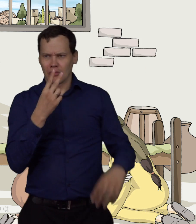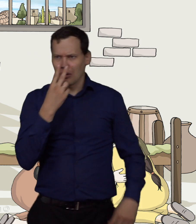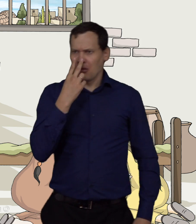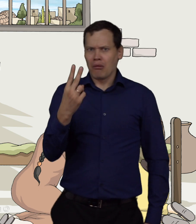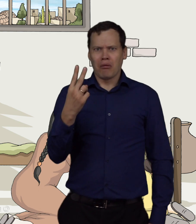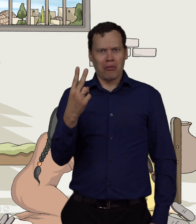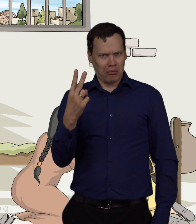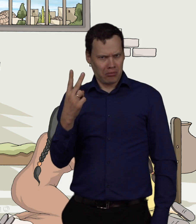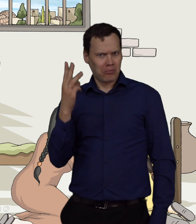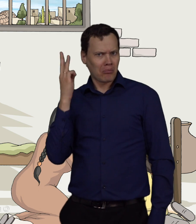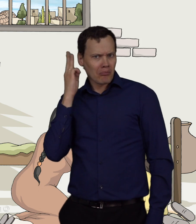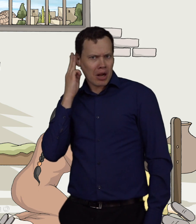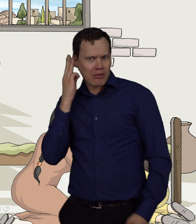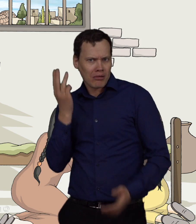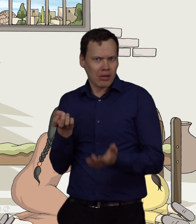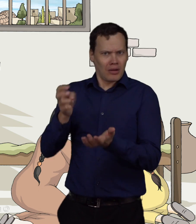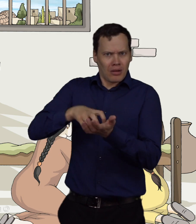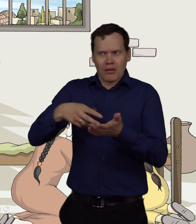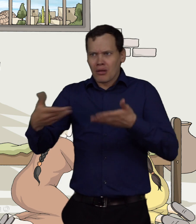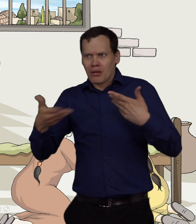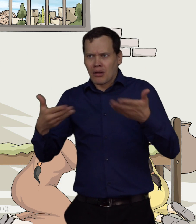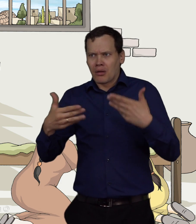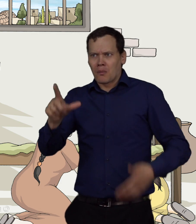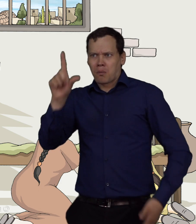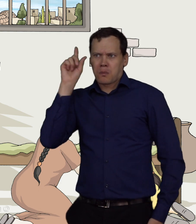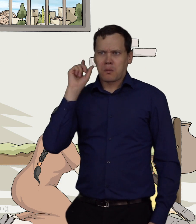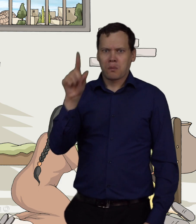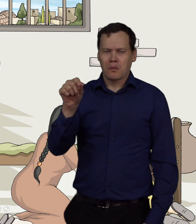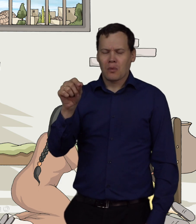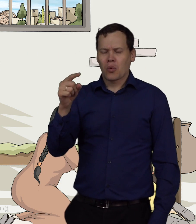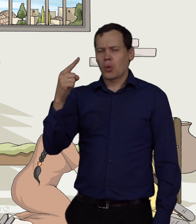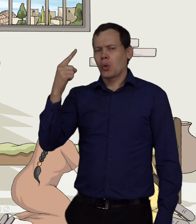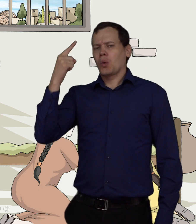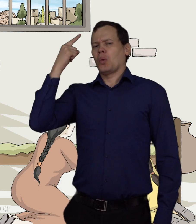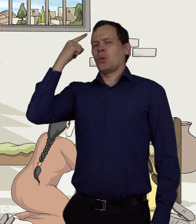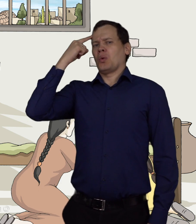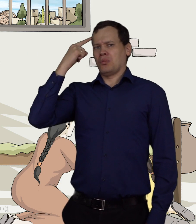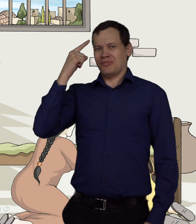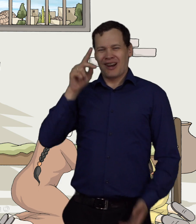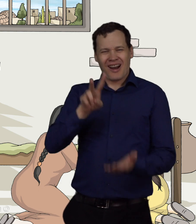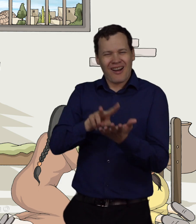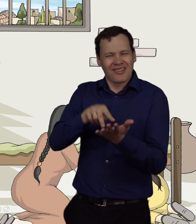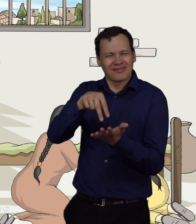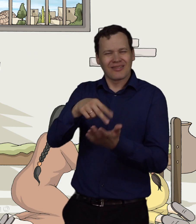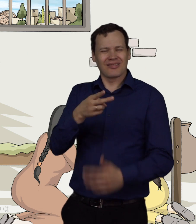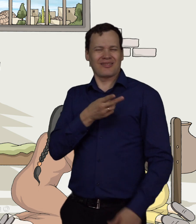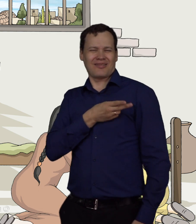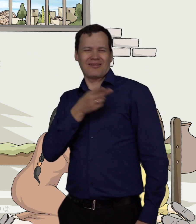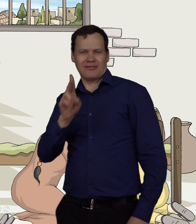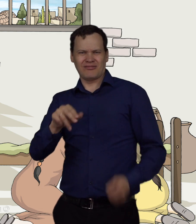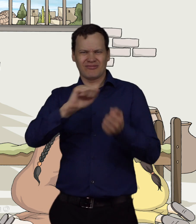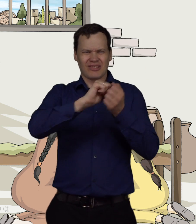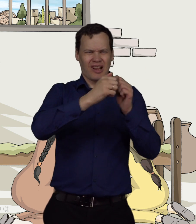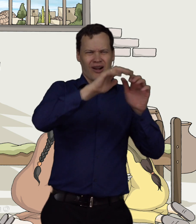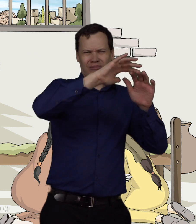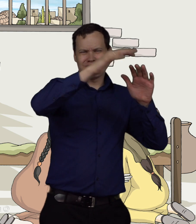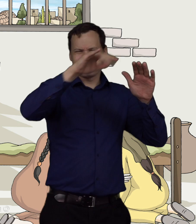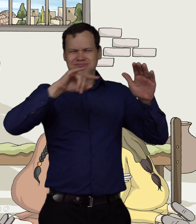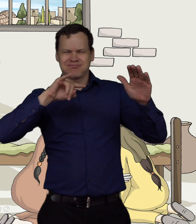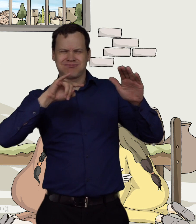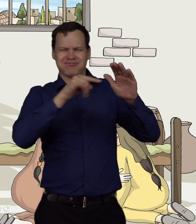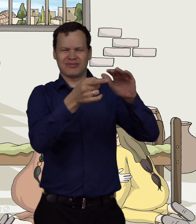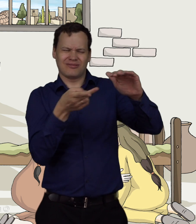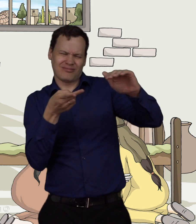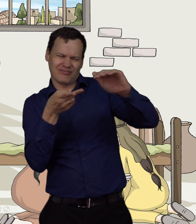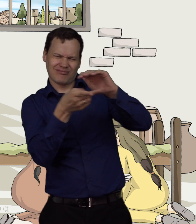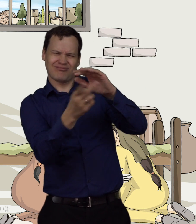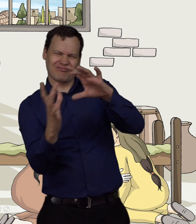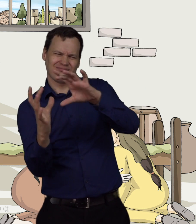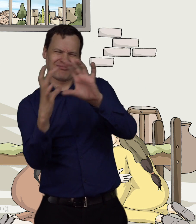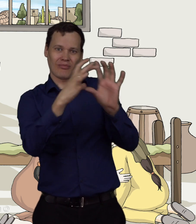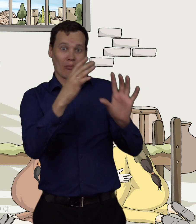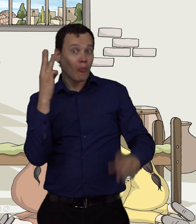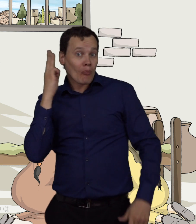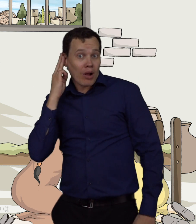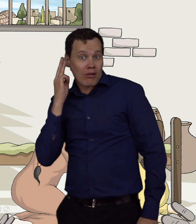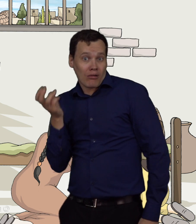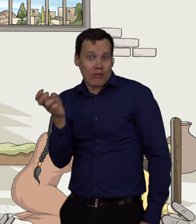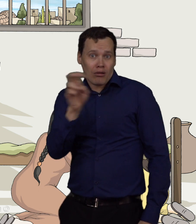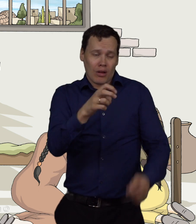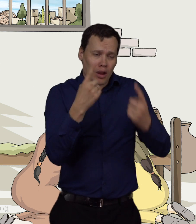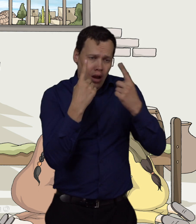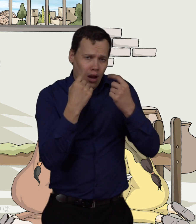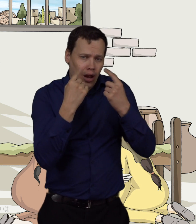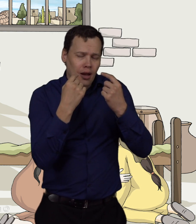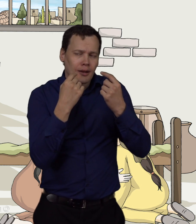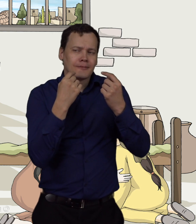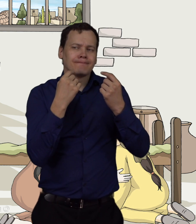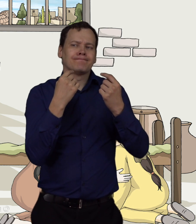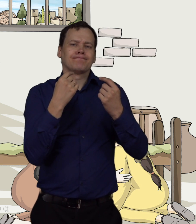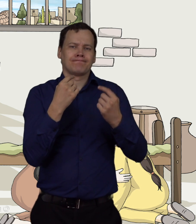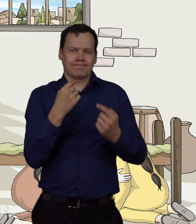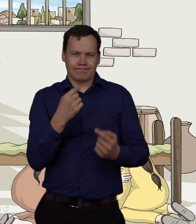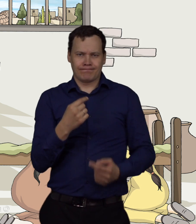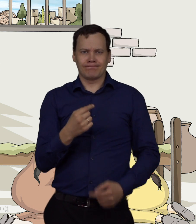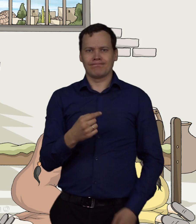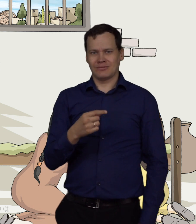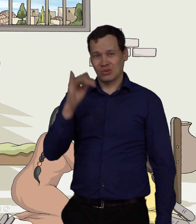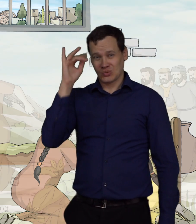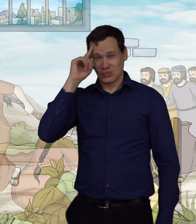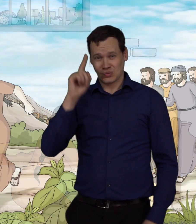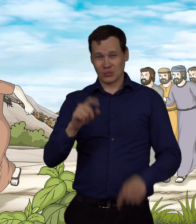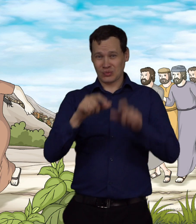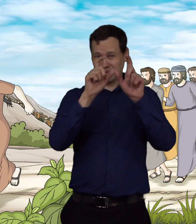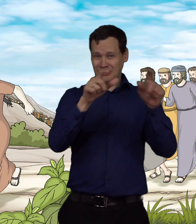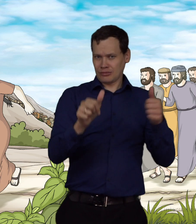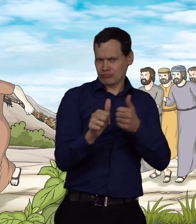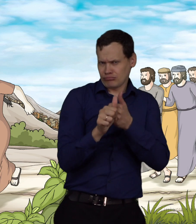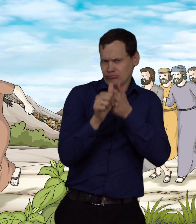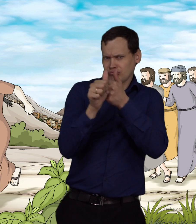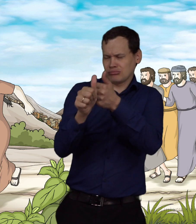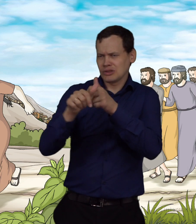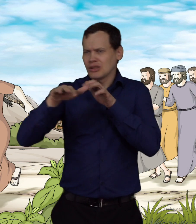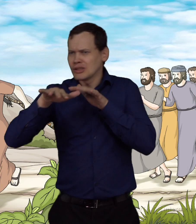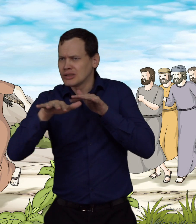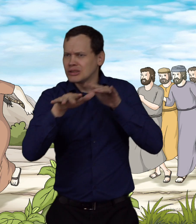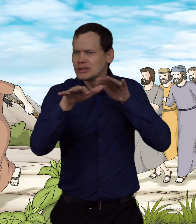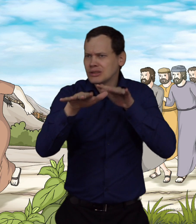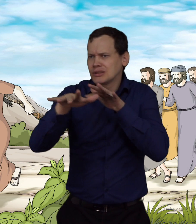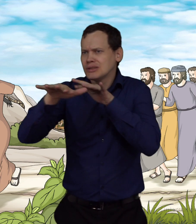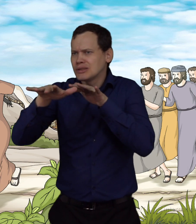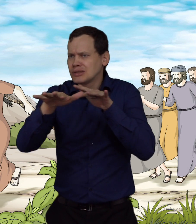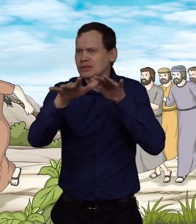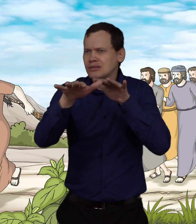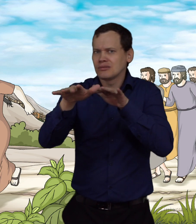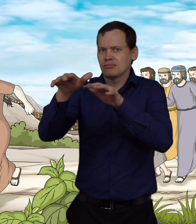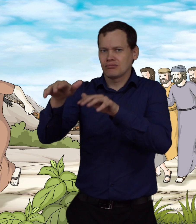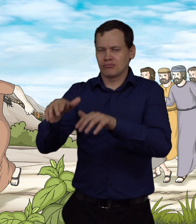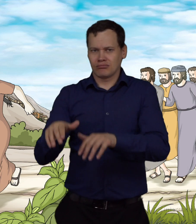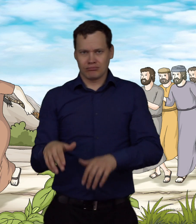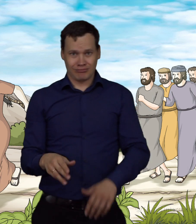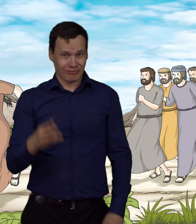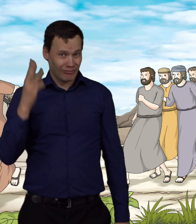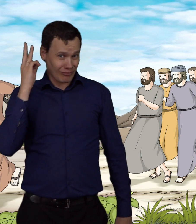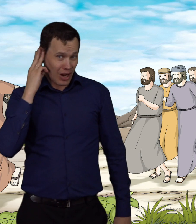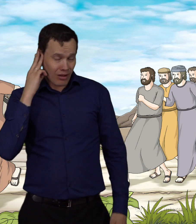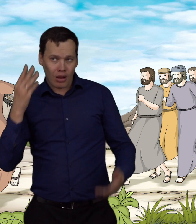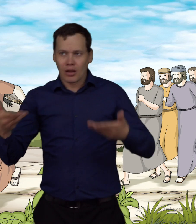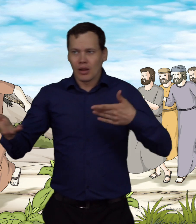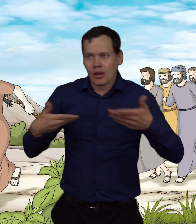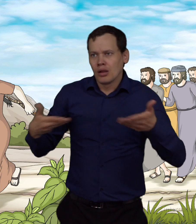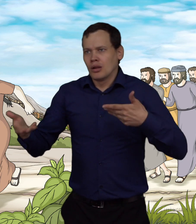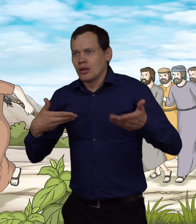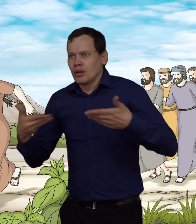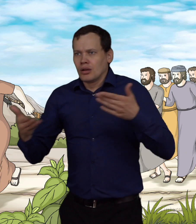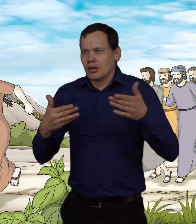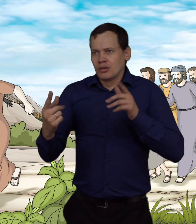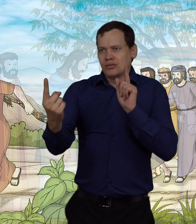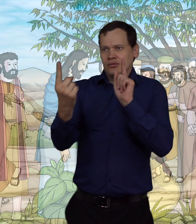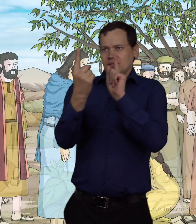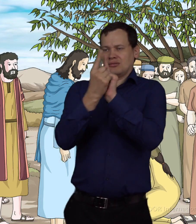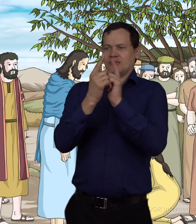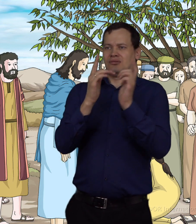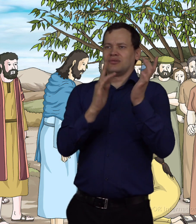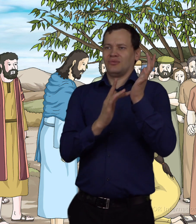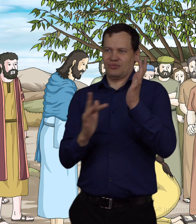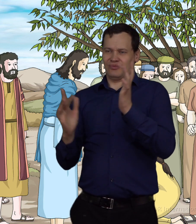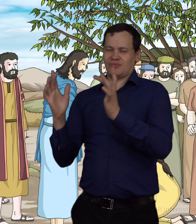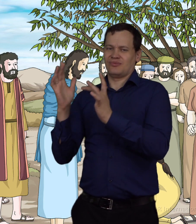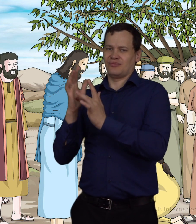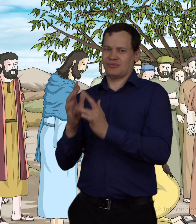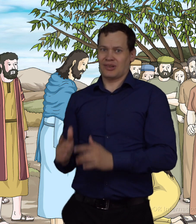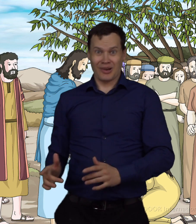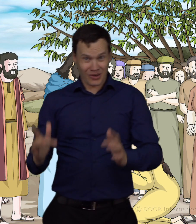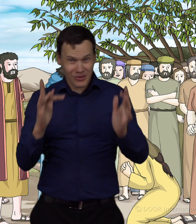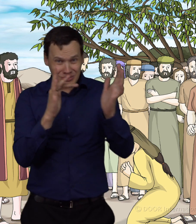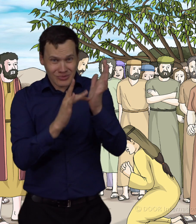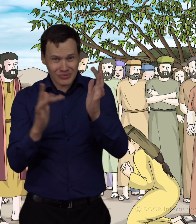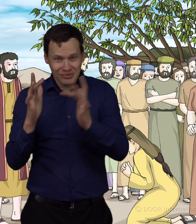When the Jews who were in the house consoling Mary saw how quickly she got up and went out, they followed her, supposing she was going to the tomb to mourn there.